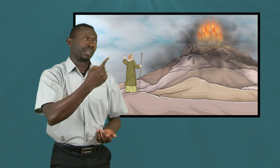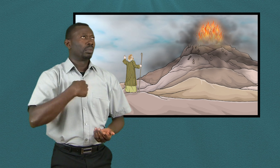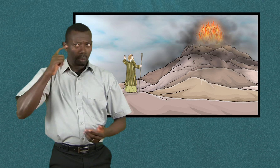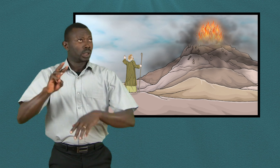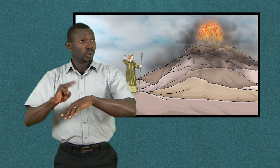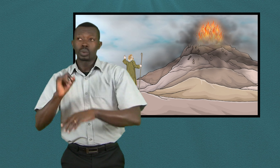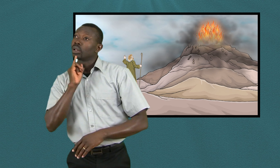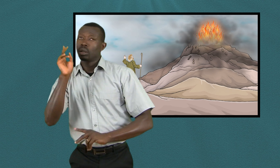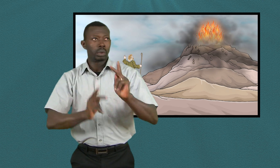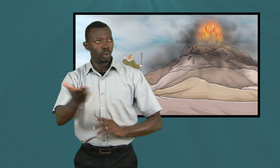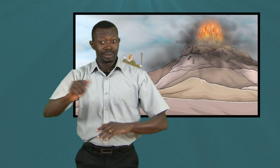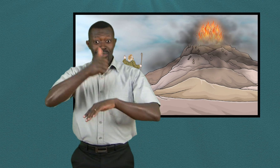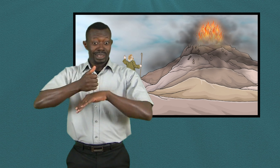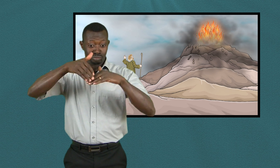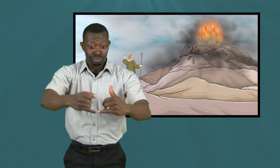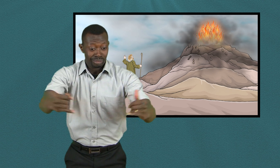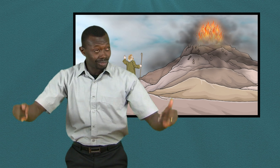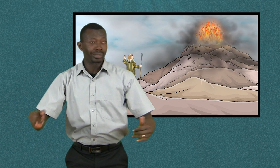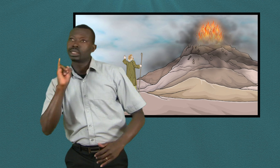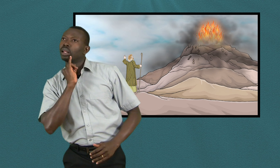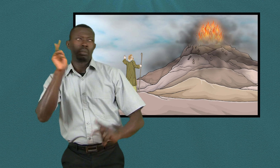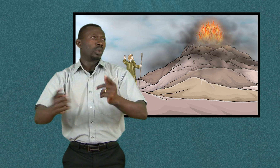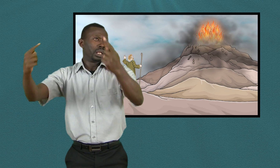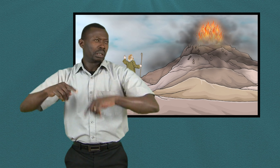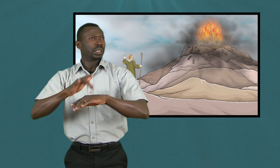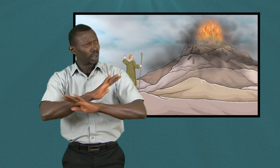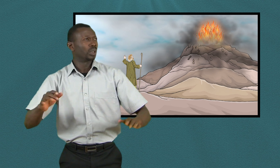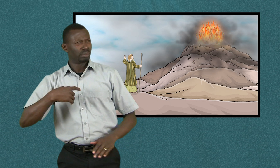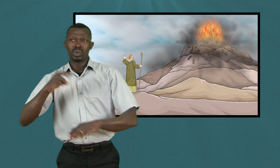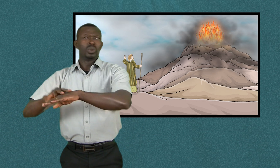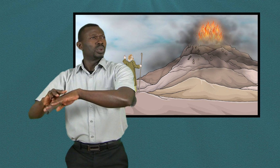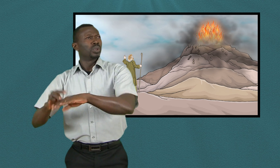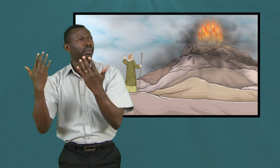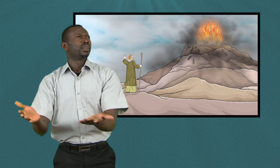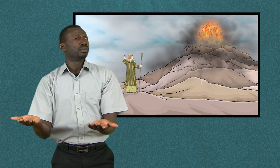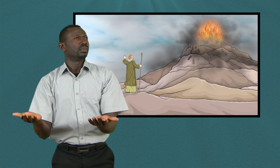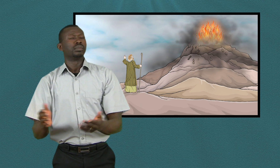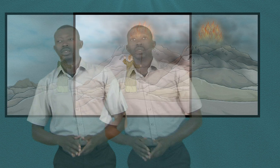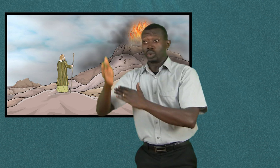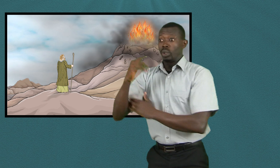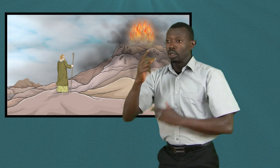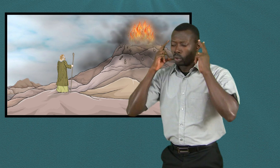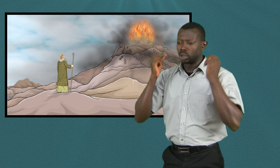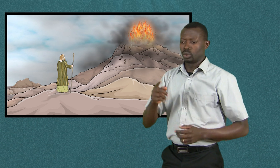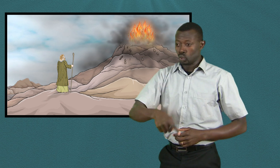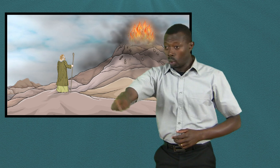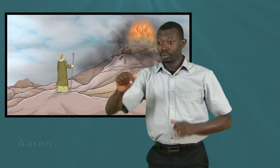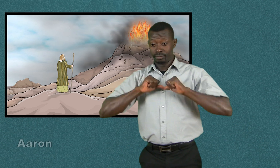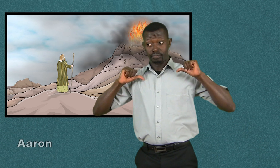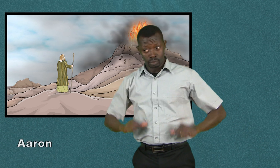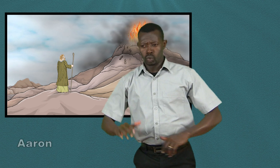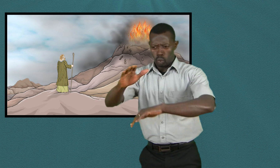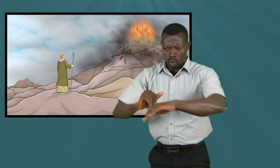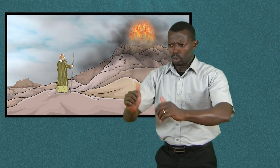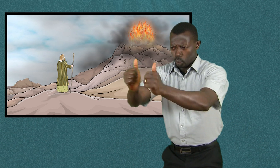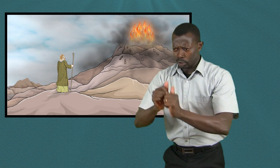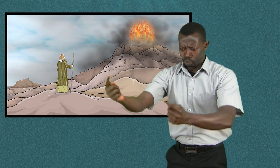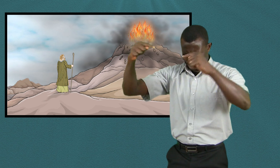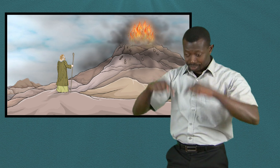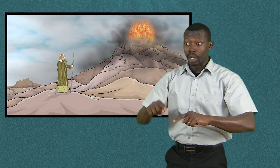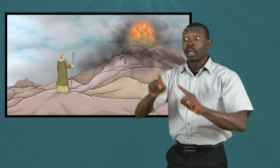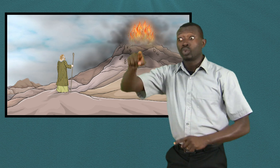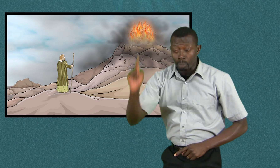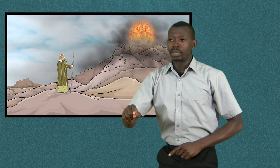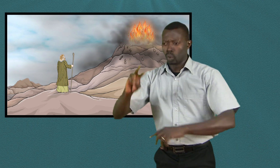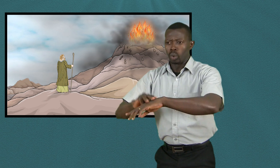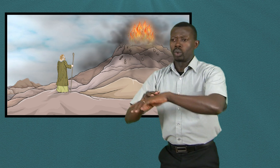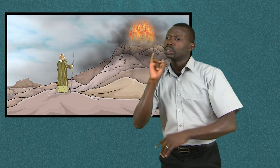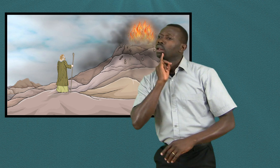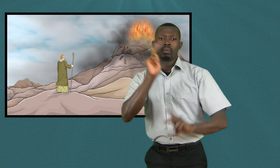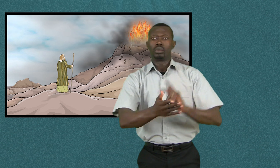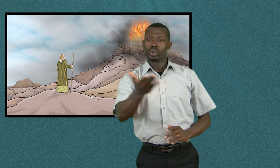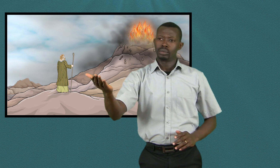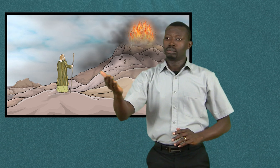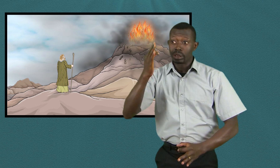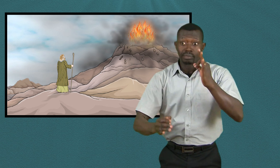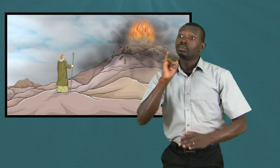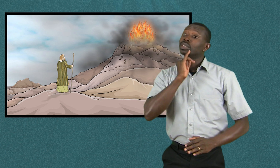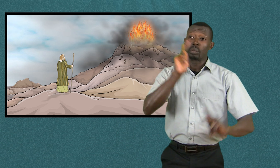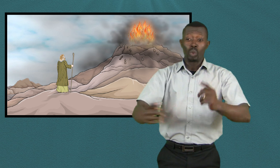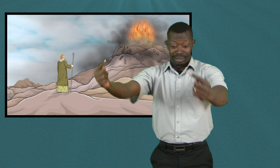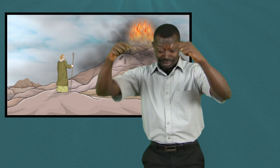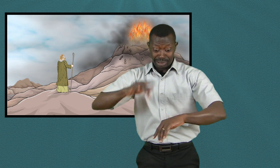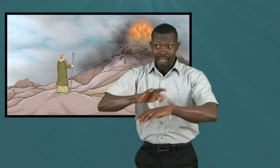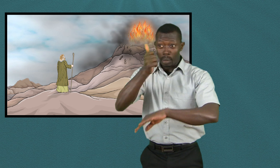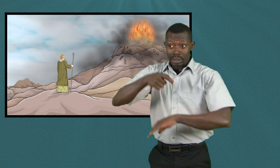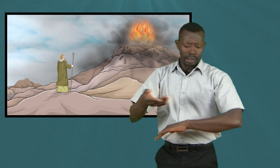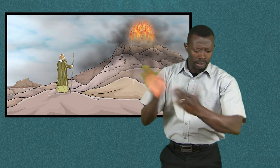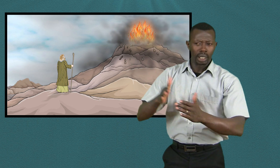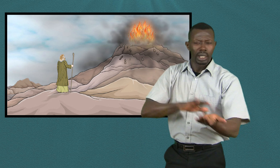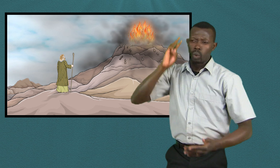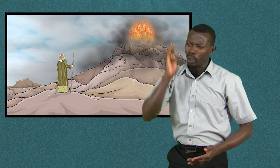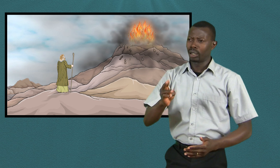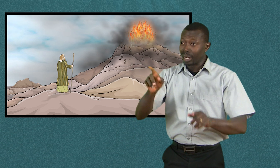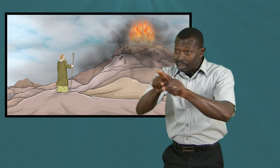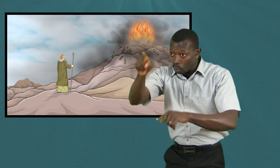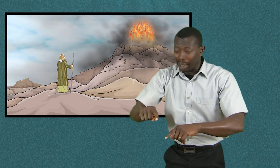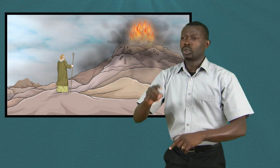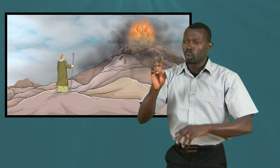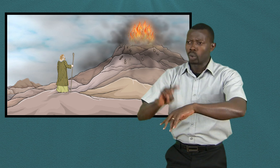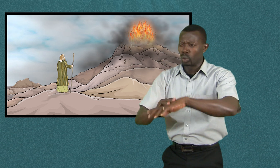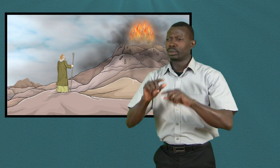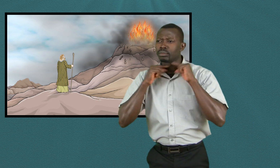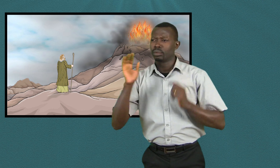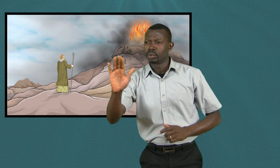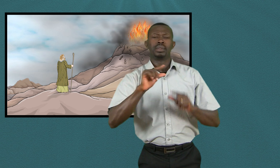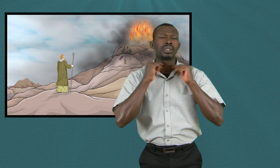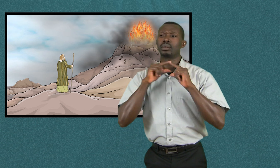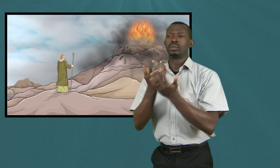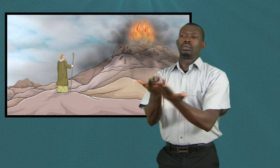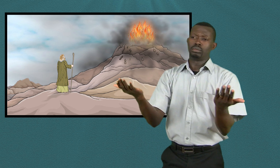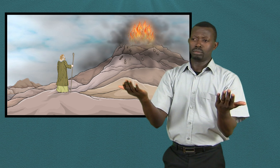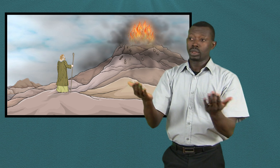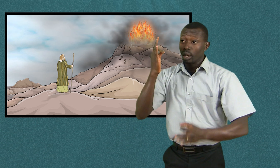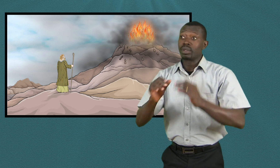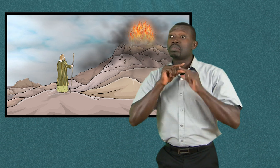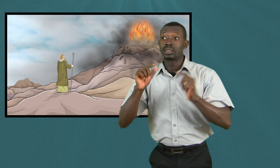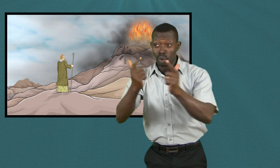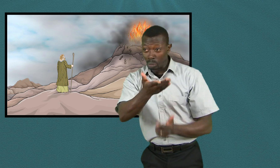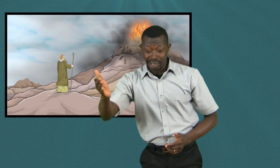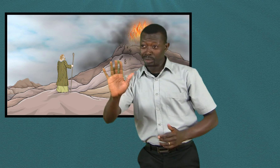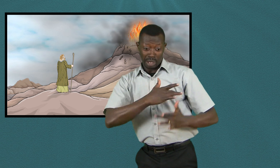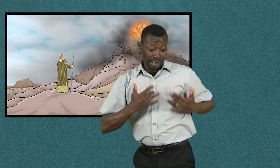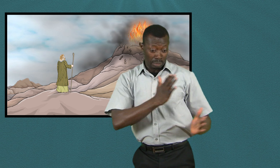But Moses said to the LORD, “The people cannot come up Mount Sinai, for You solemnly warned us, ‘Put a boundary around the mountain and set it apart as holy.’” And the LORD replied, “Go down and bring Aaron with you.